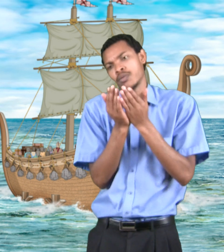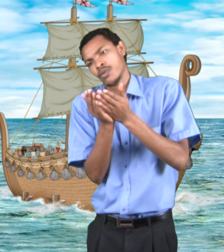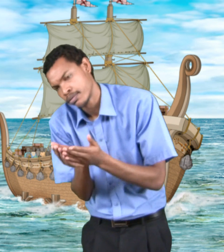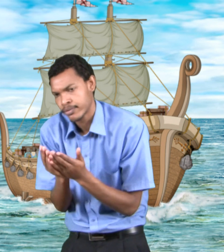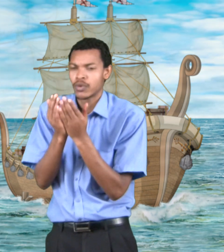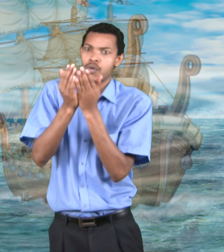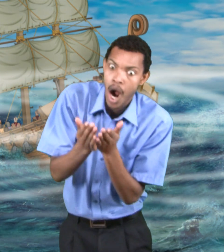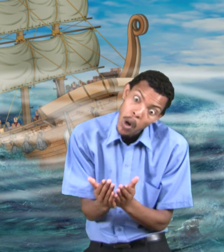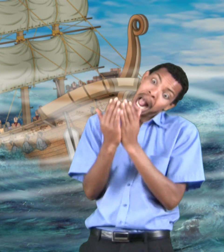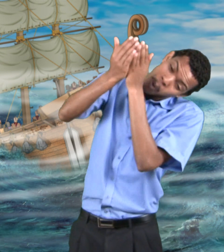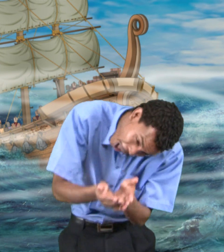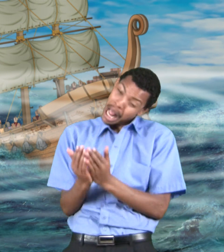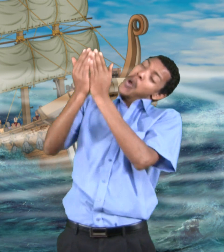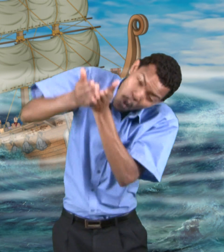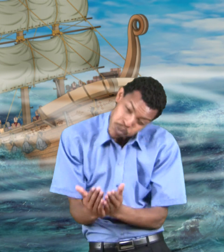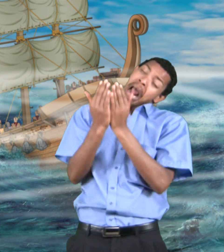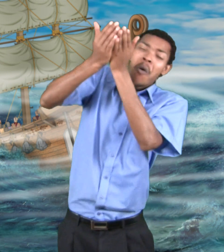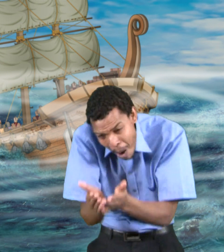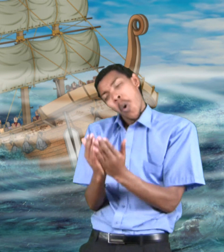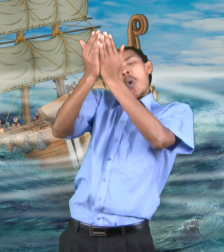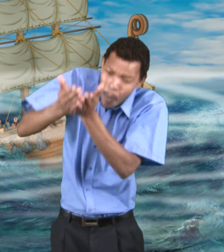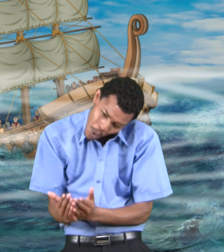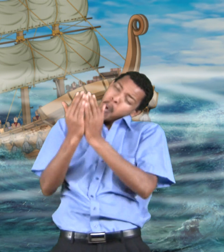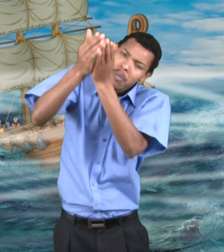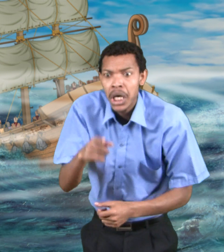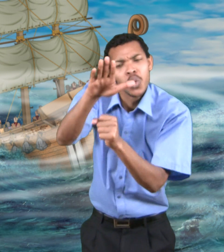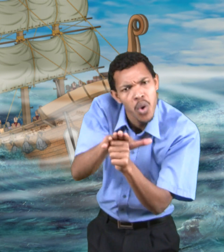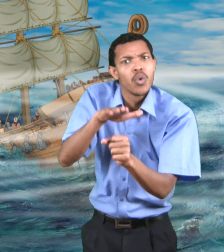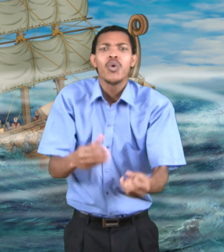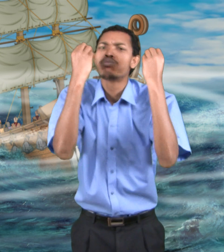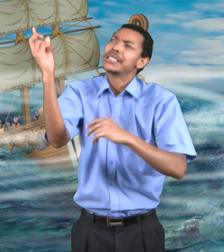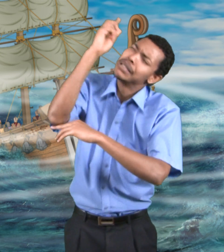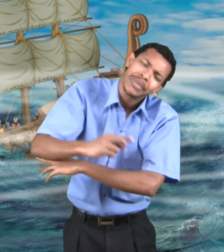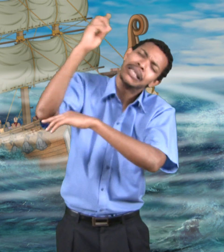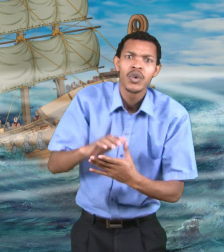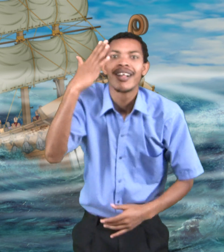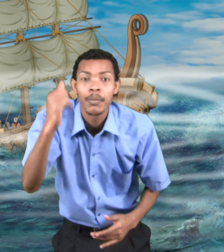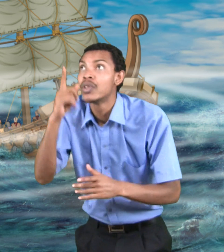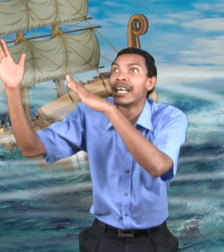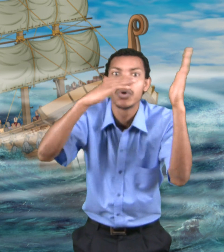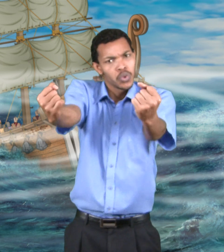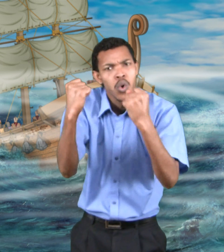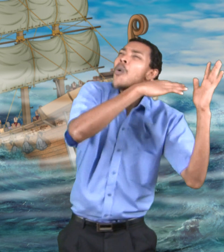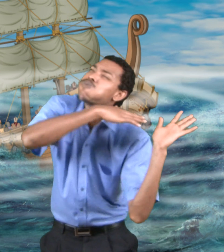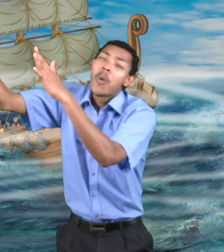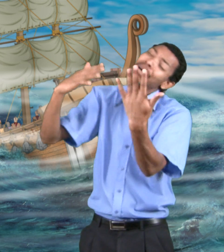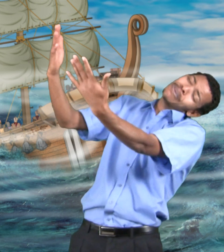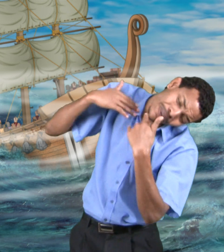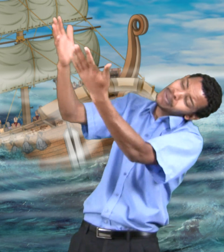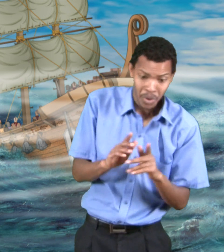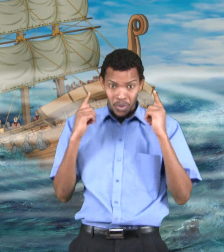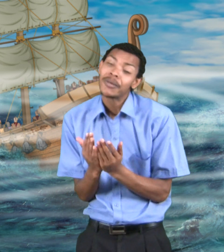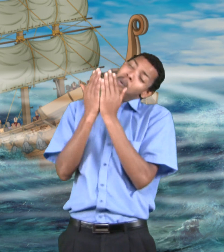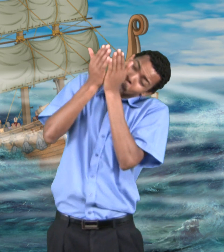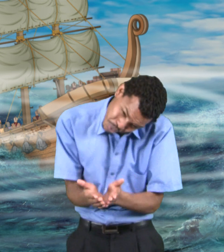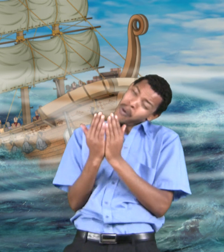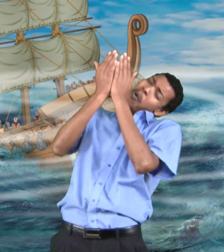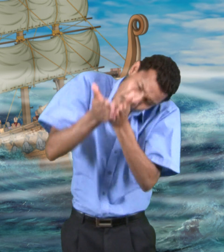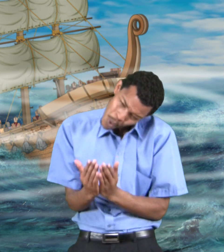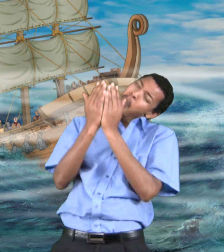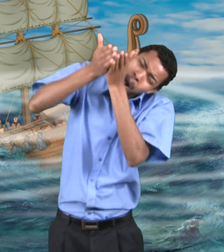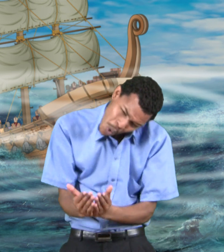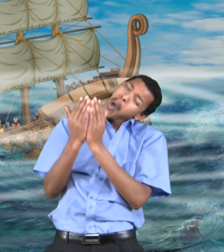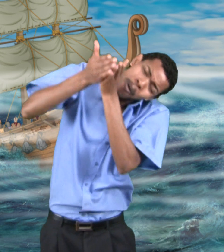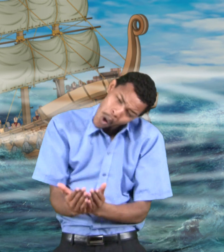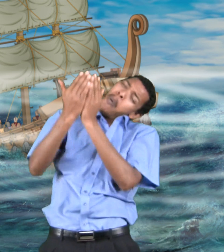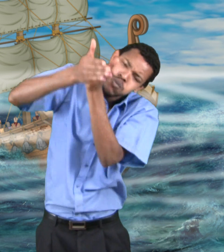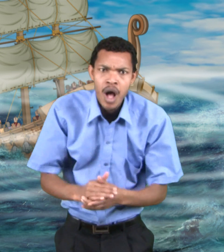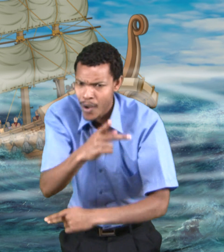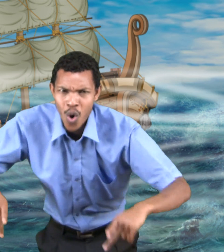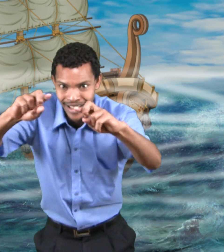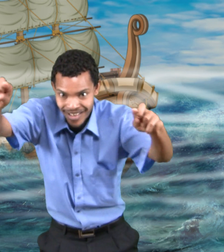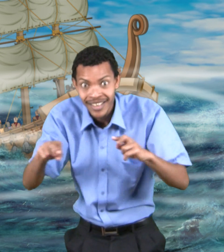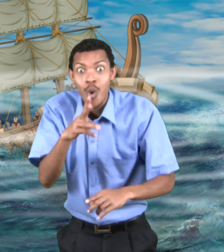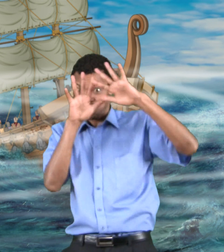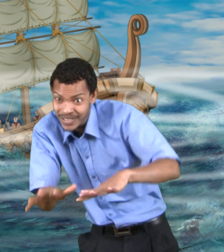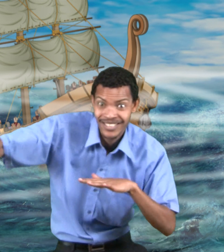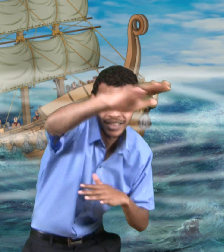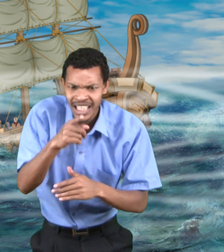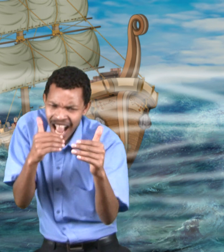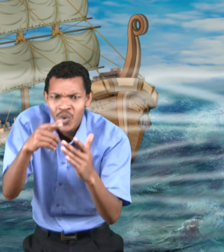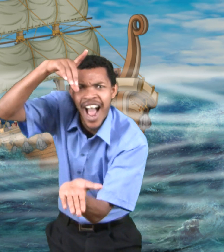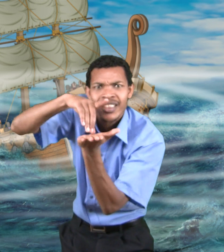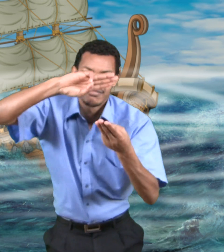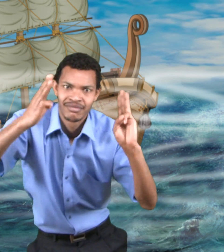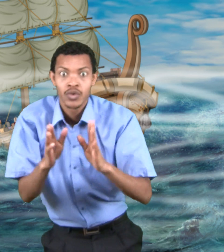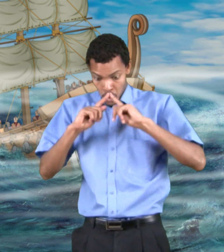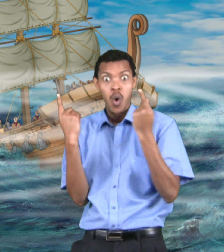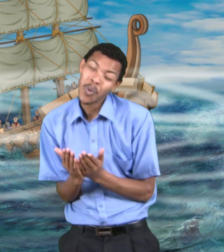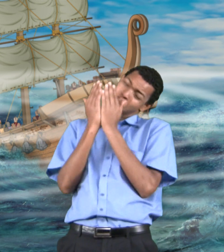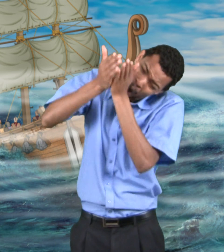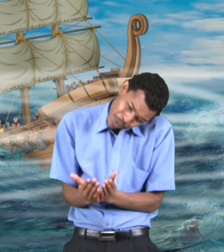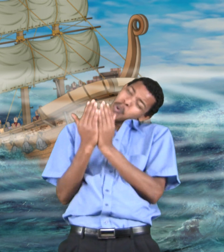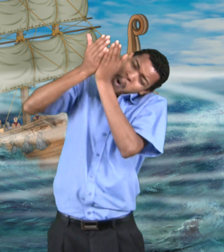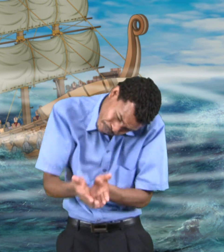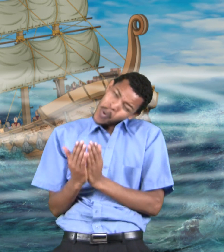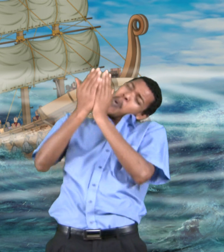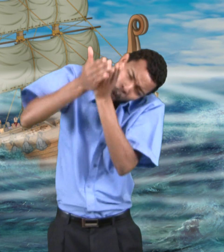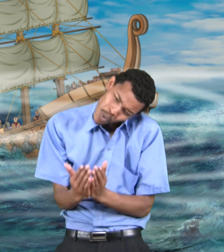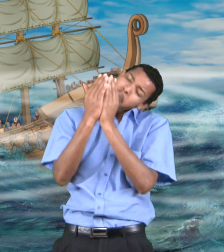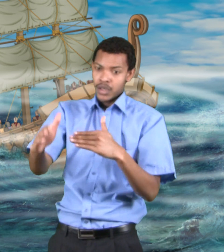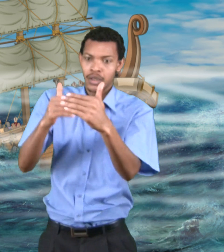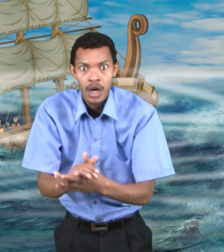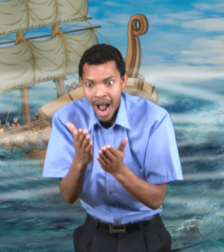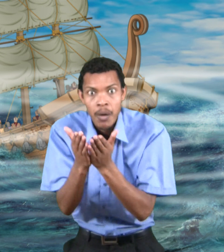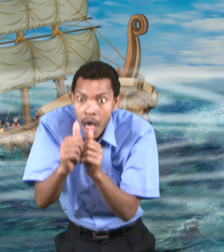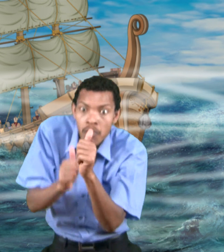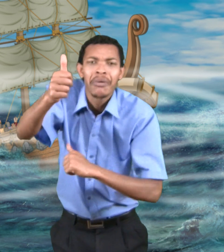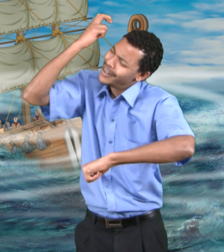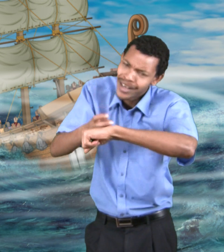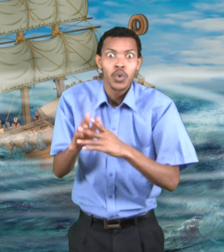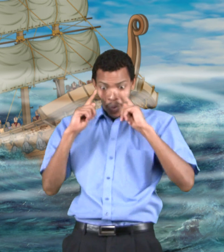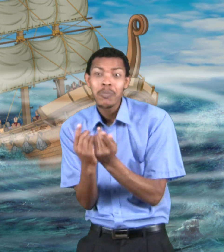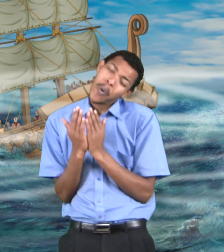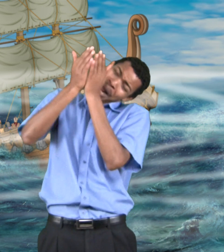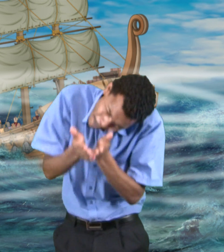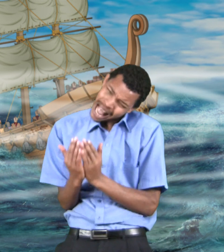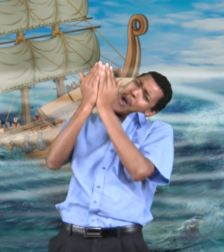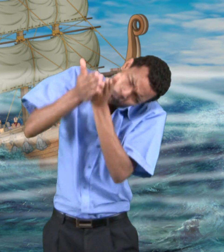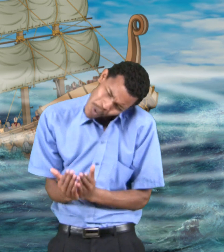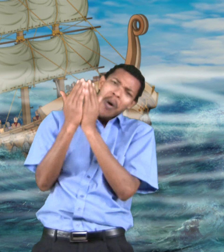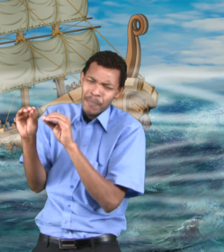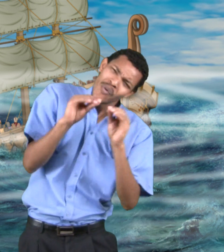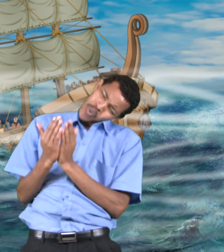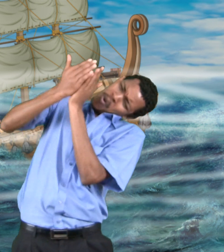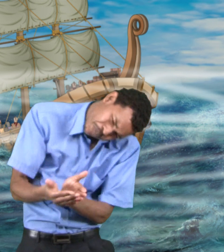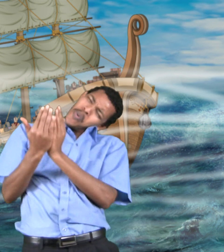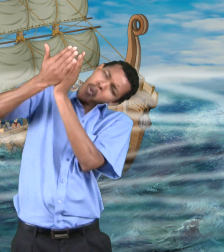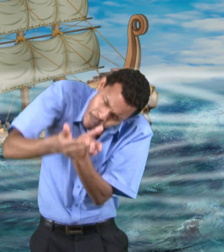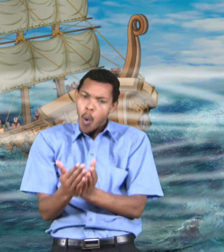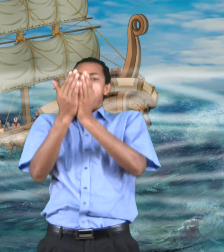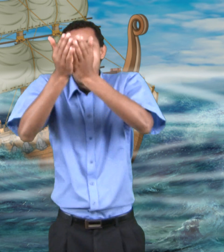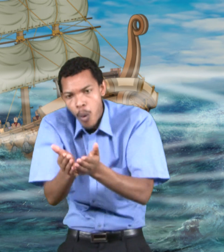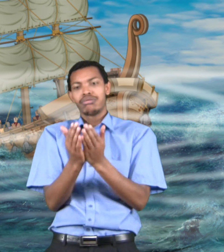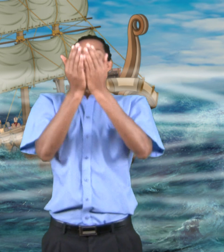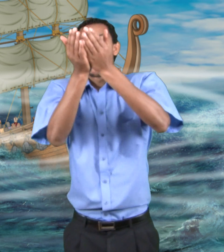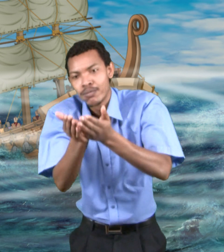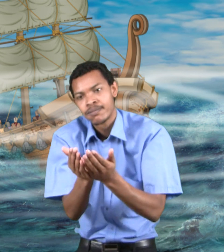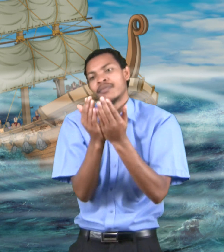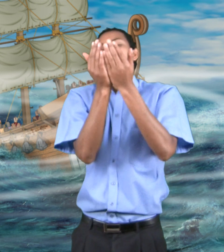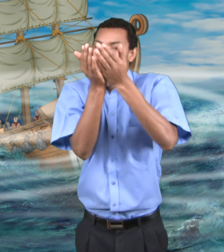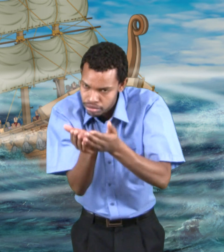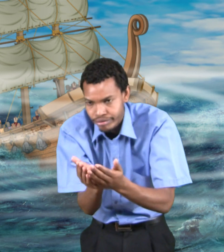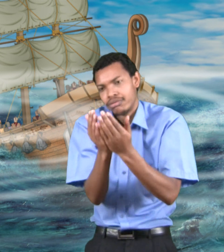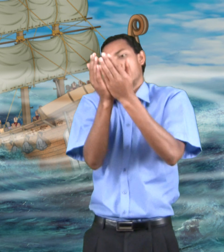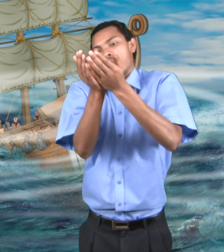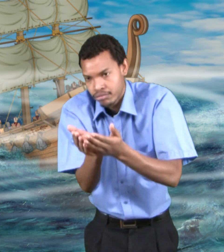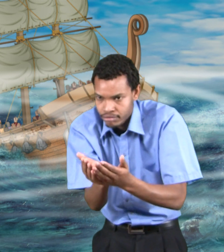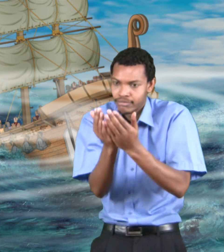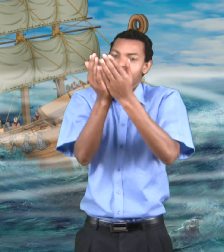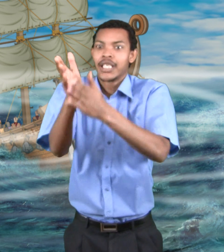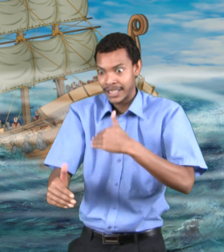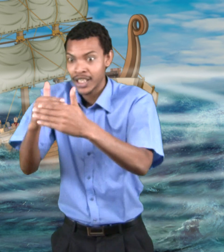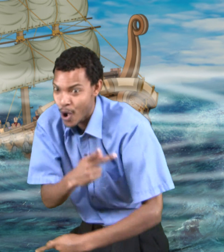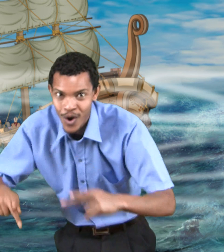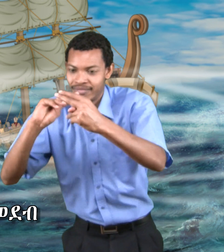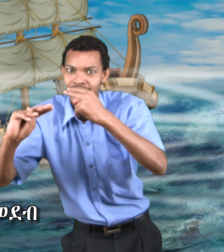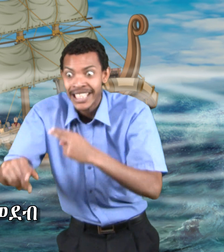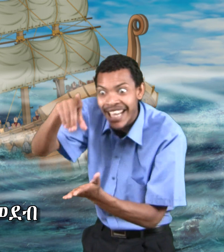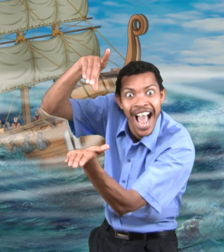When the wind impeded us, we sailed to the lee of Crete, opposite Salmone.